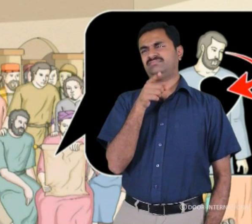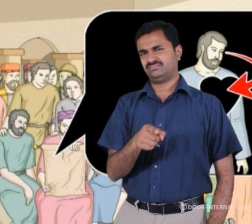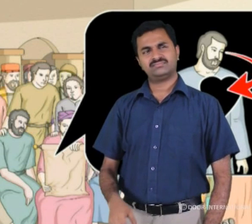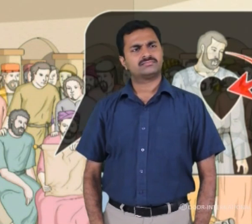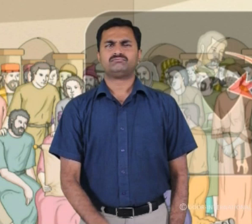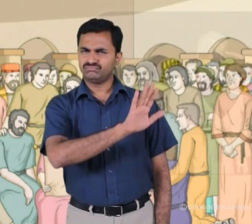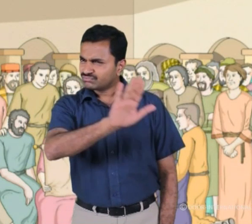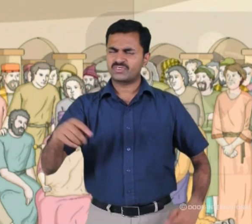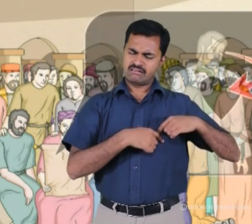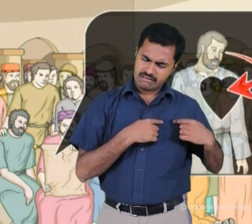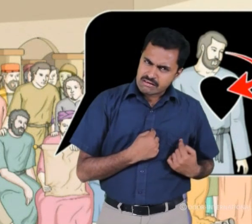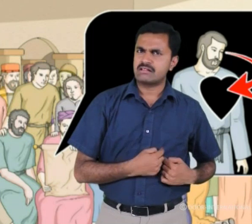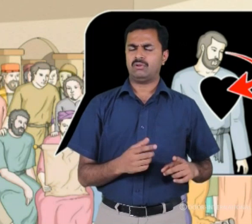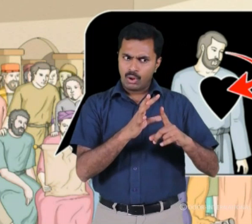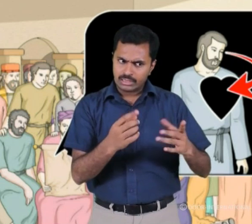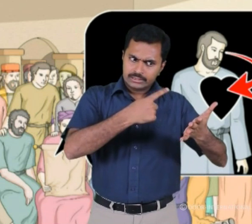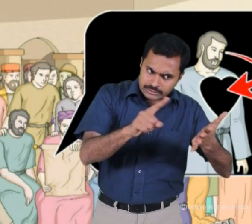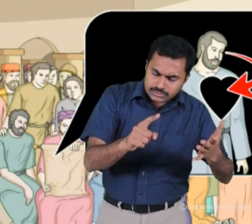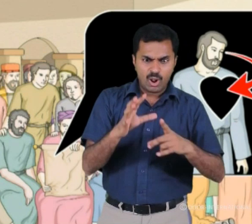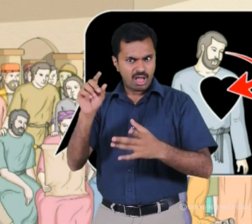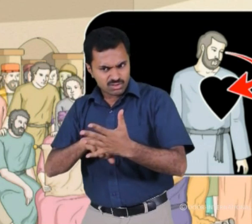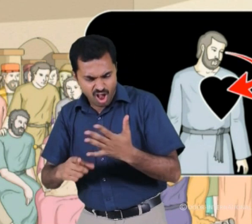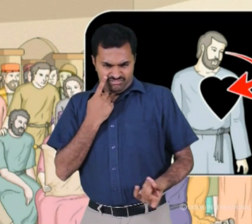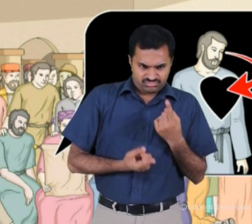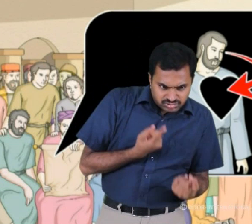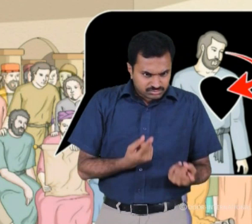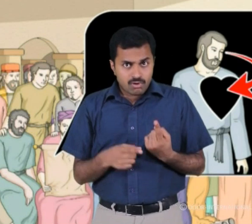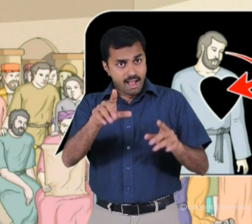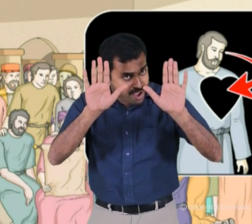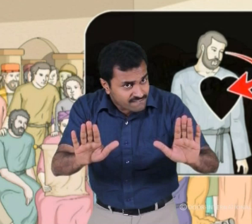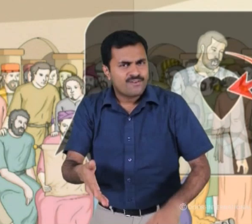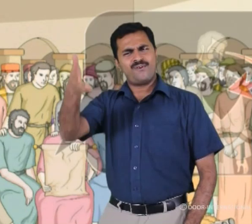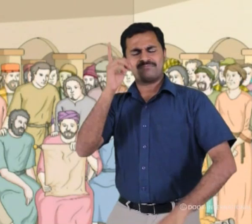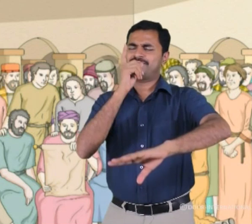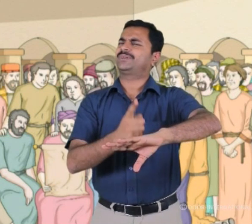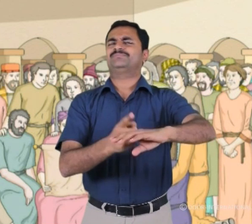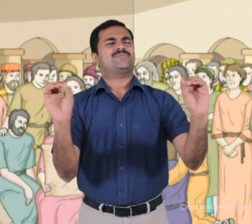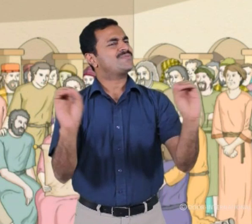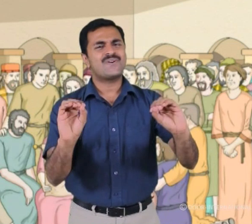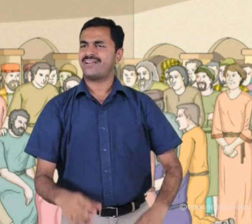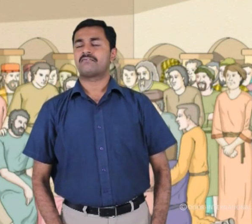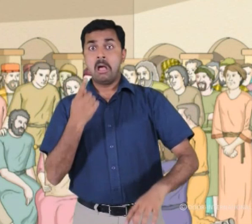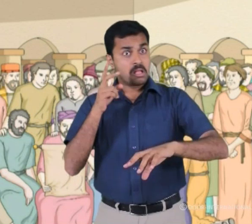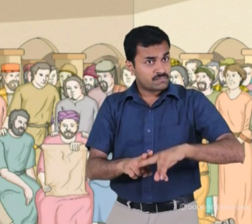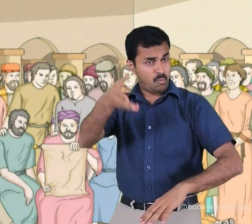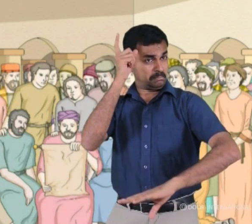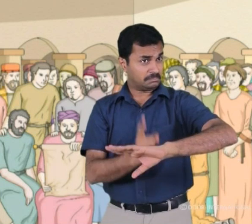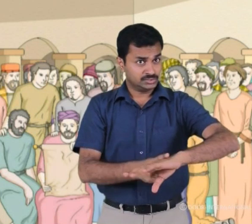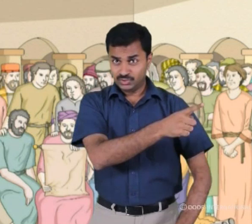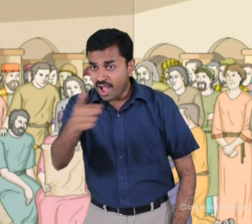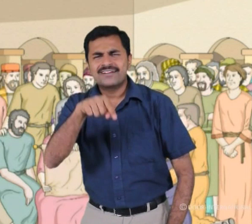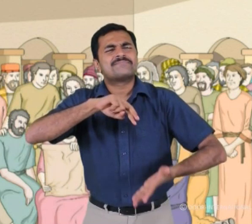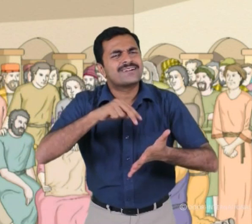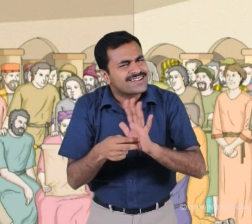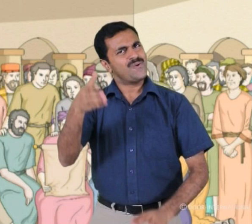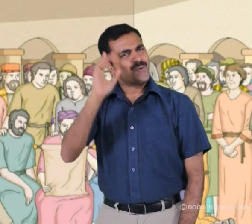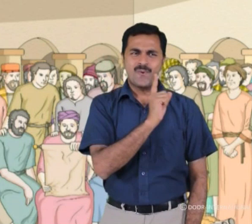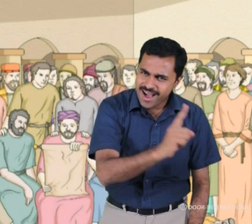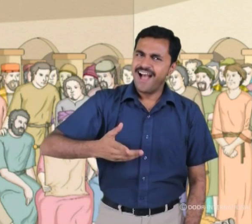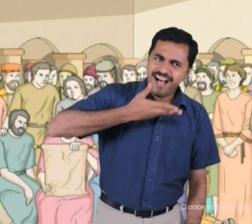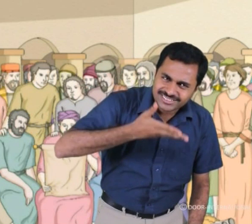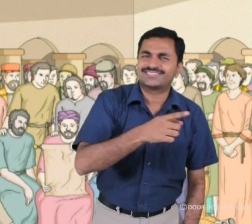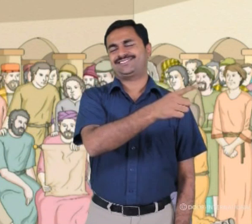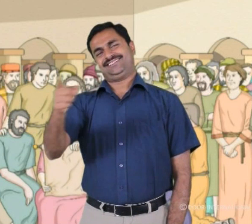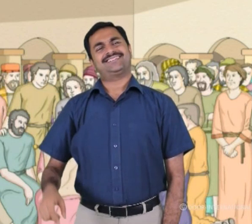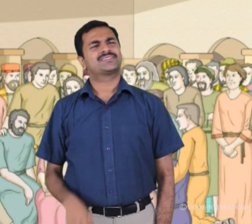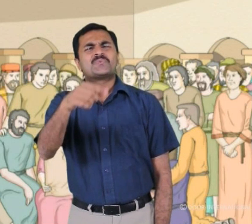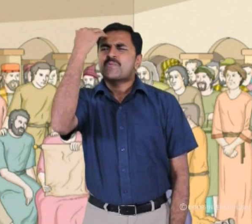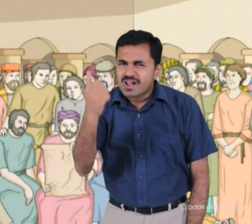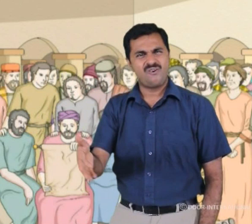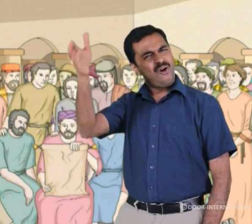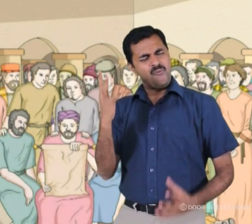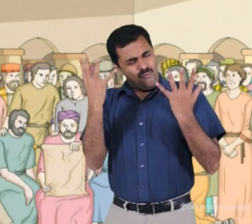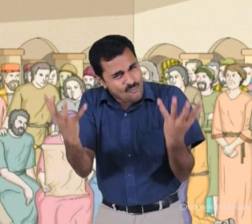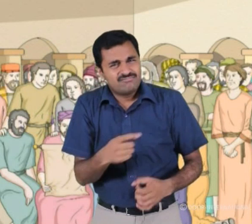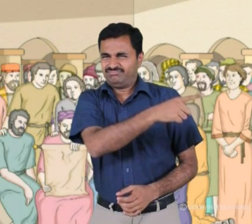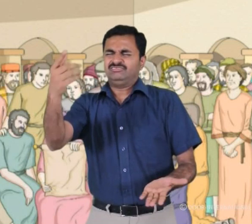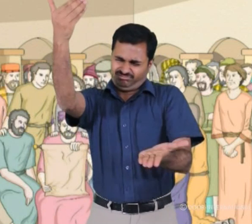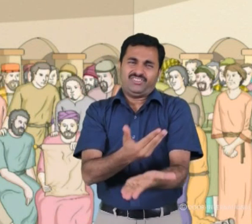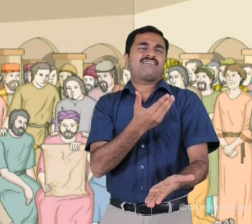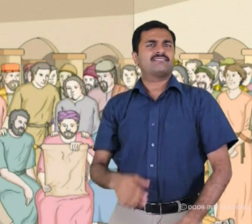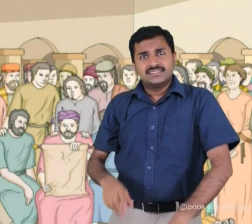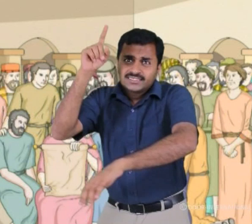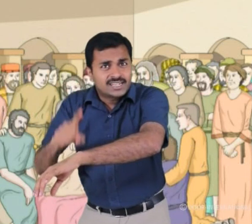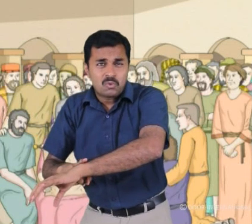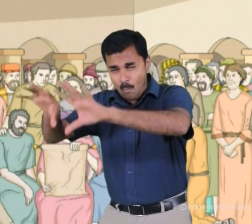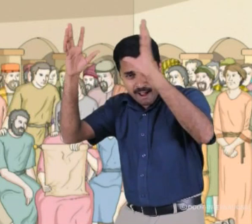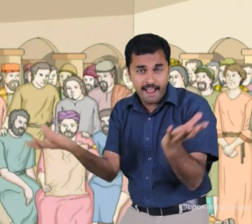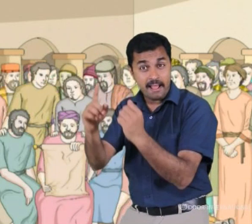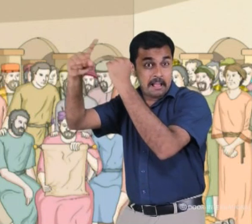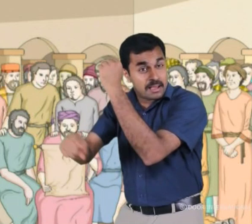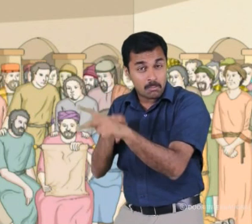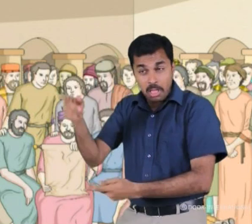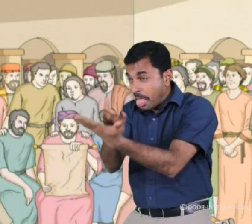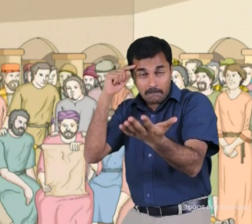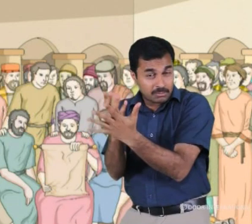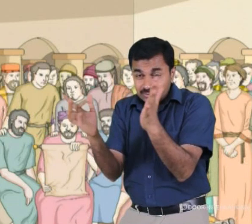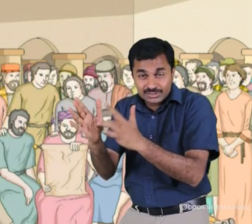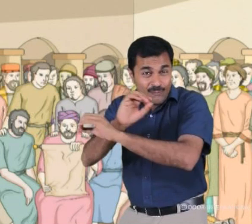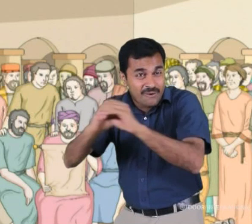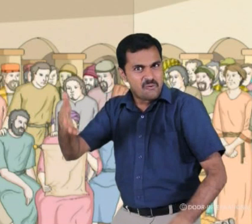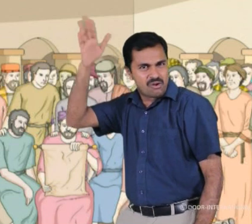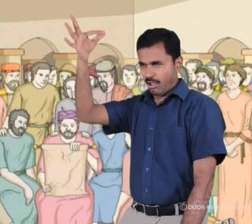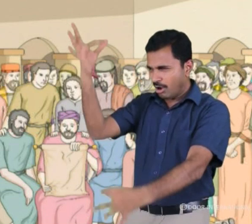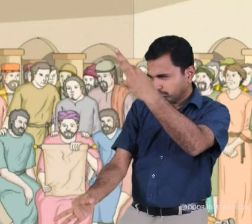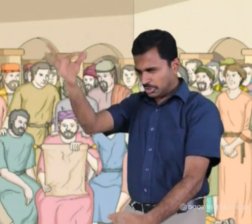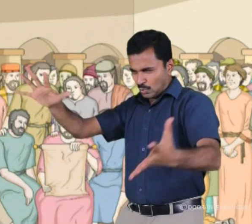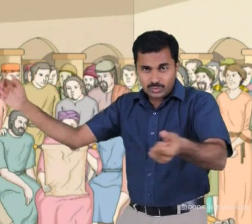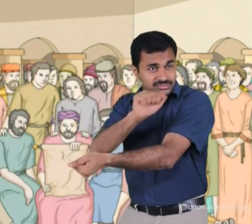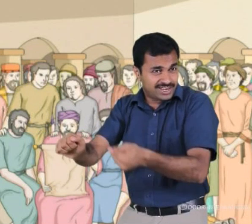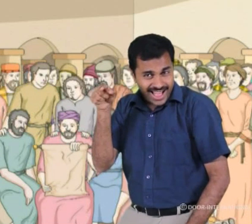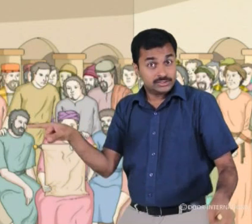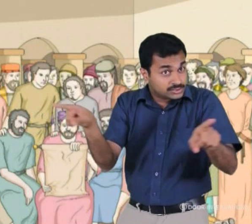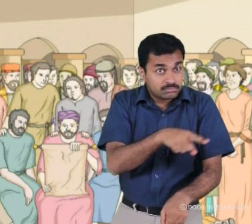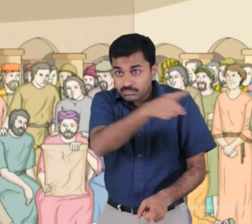So, my brothers, when you come together to eat, wait for one another.